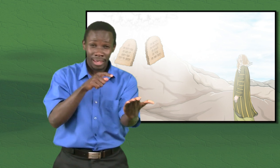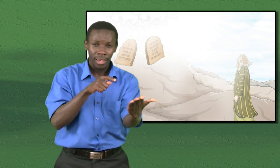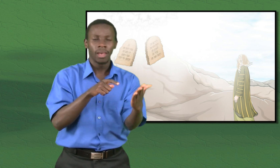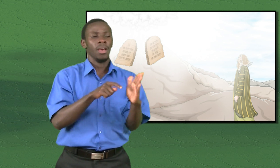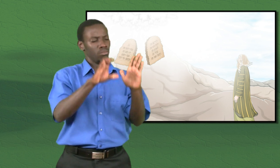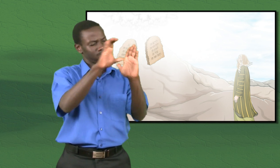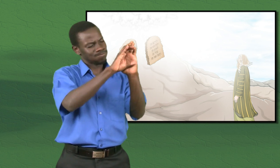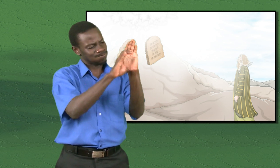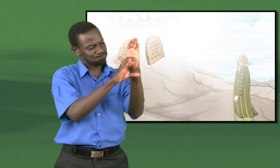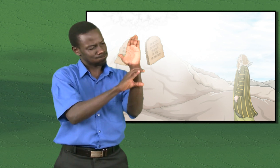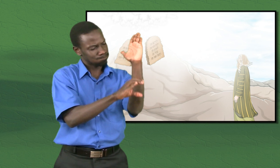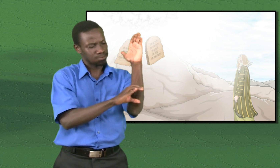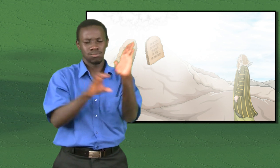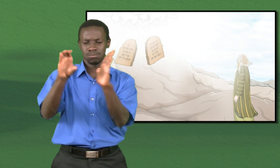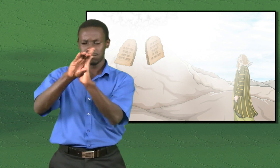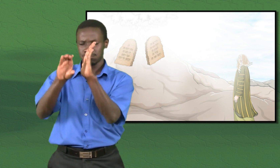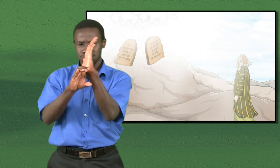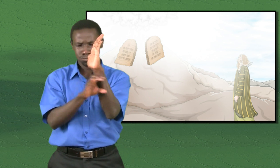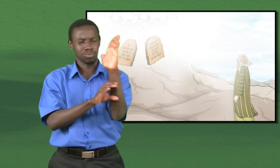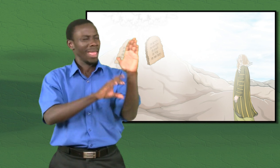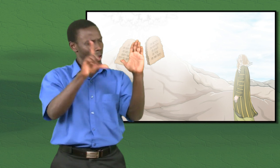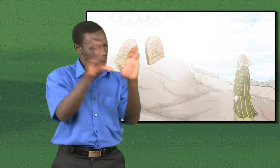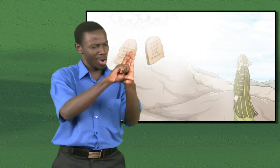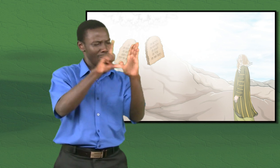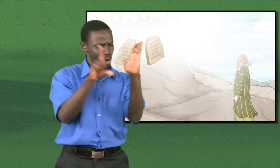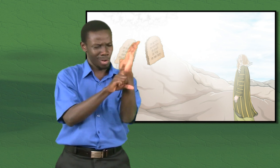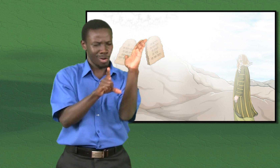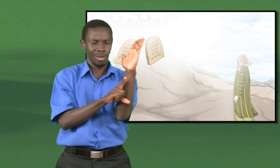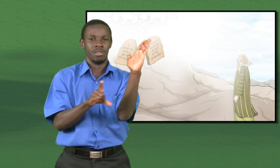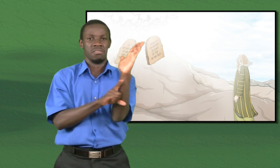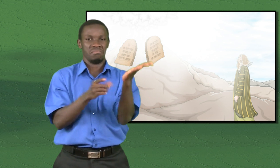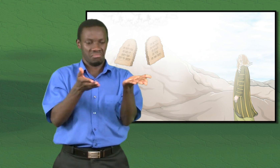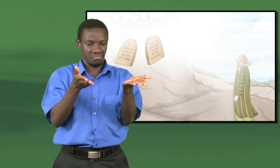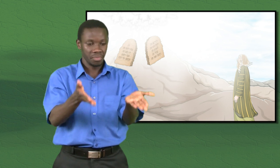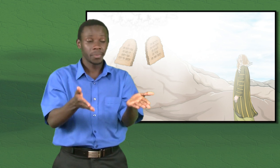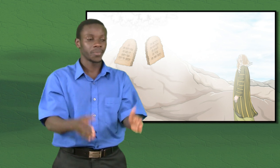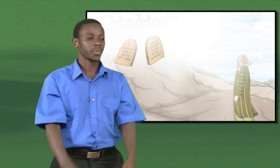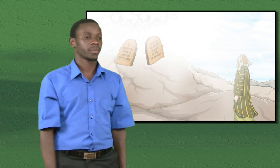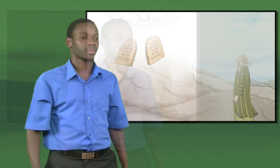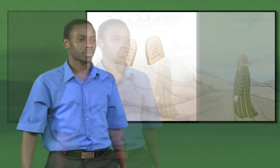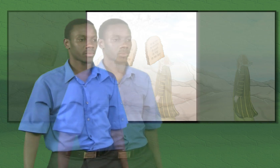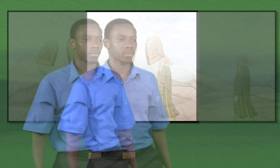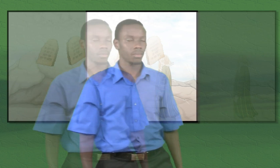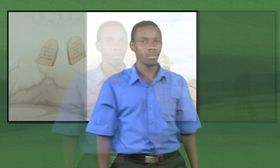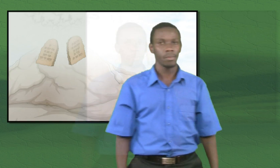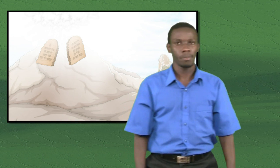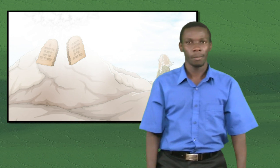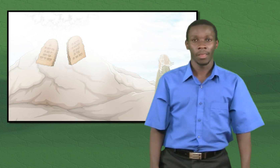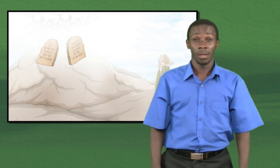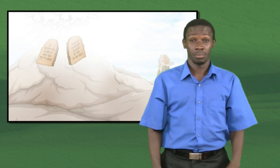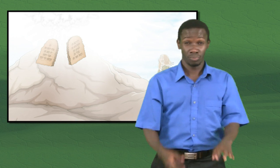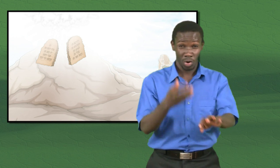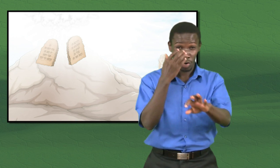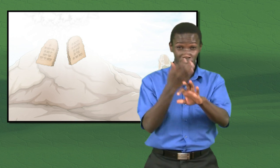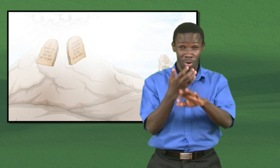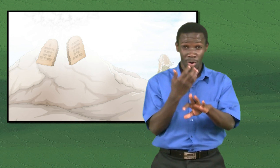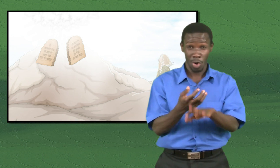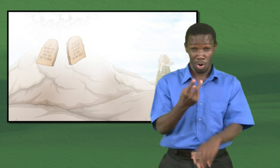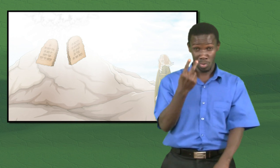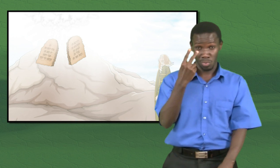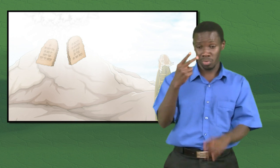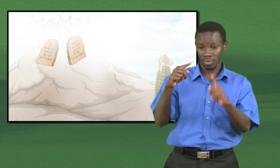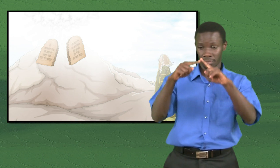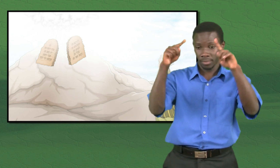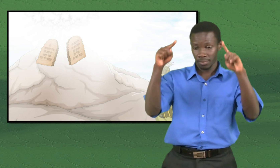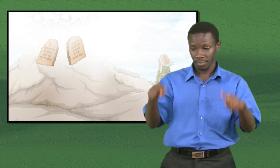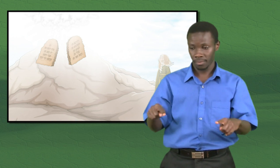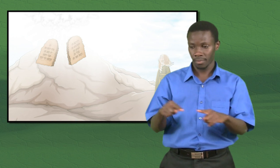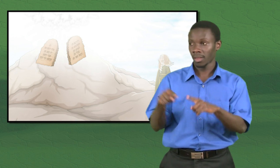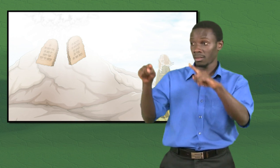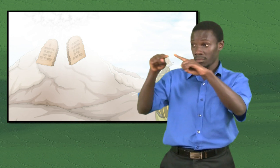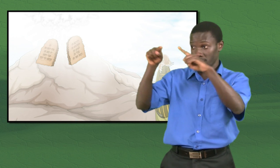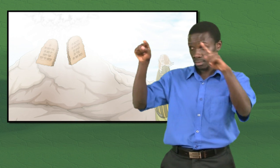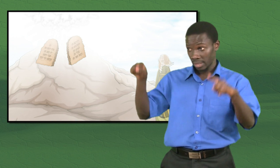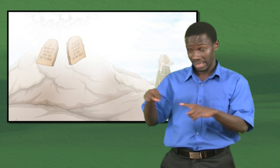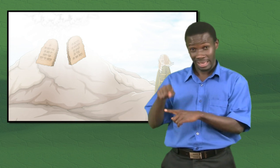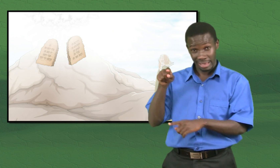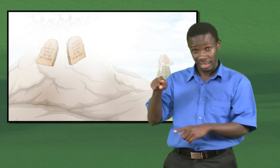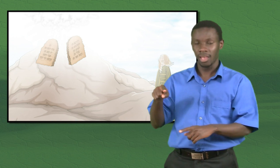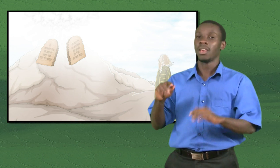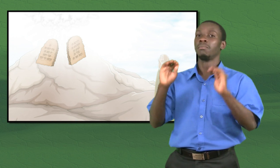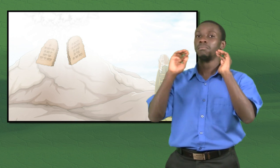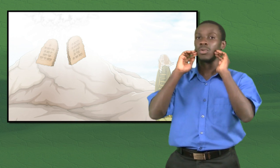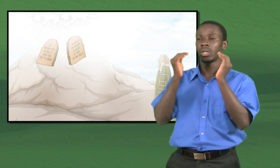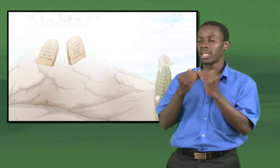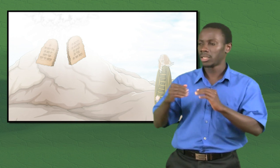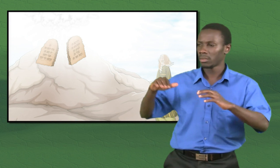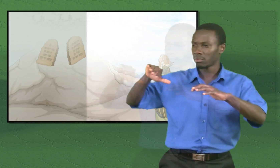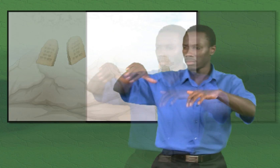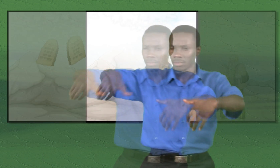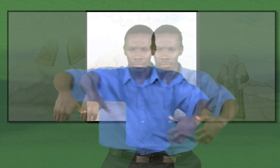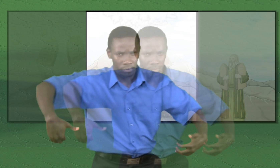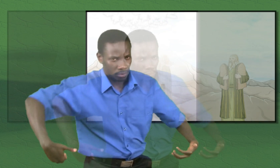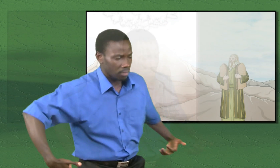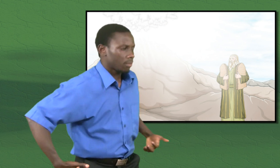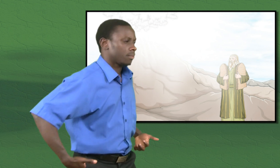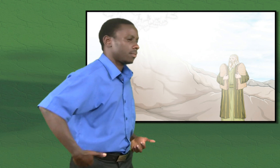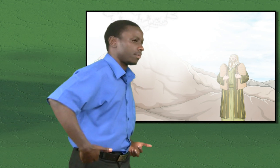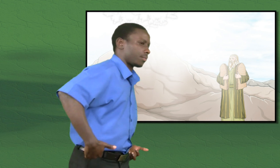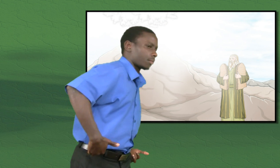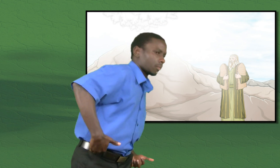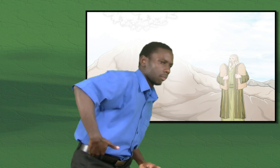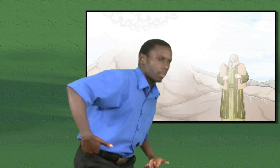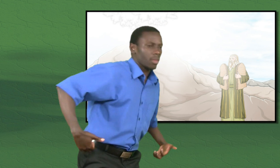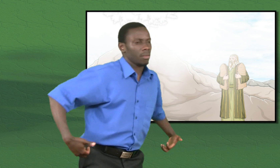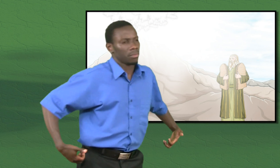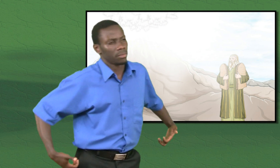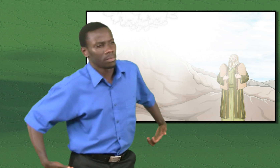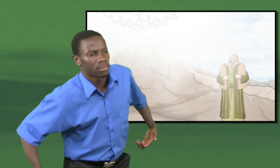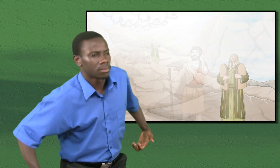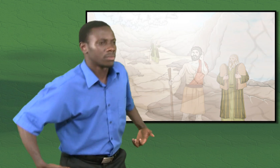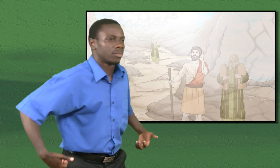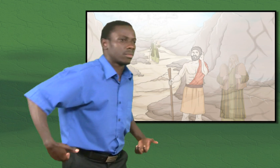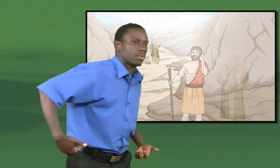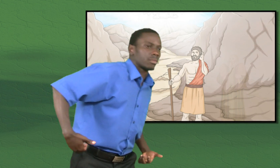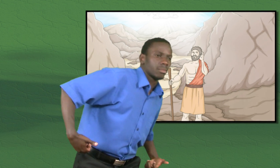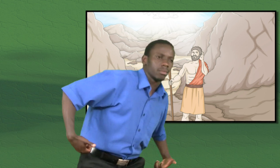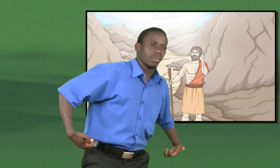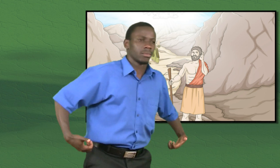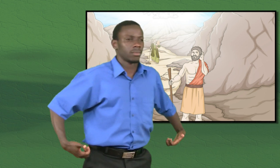The tablets were the work of God, and the writing was the writing of God, engraved on the tablets.